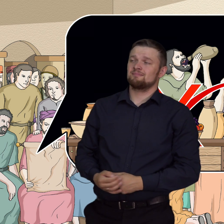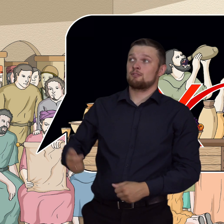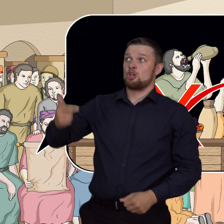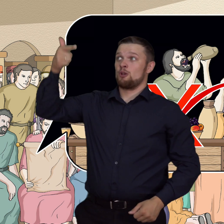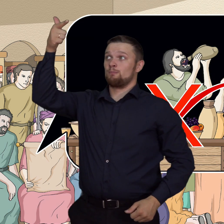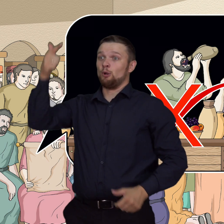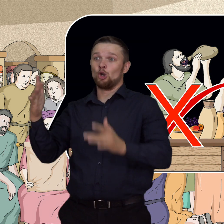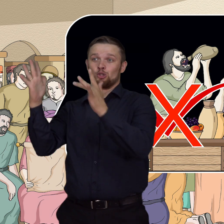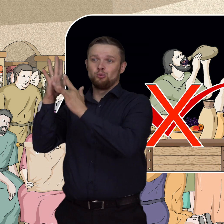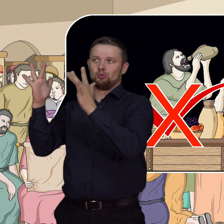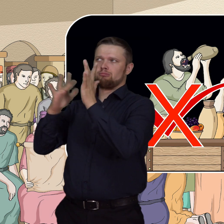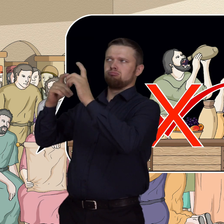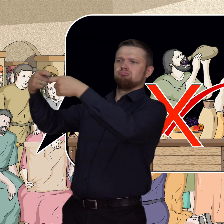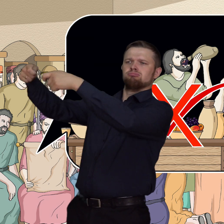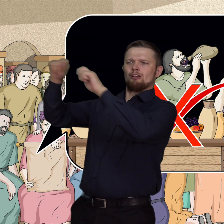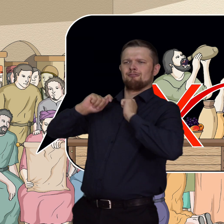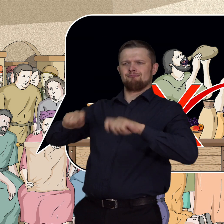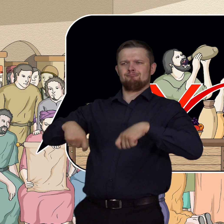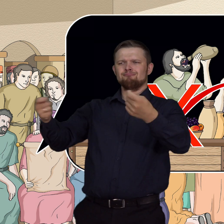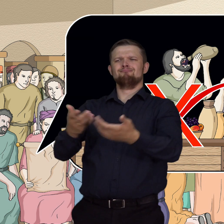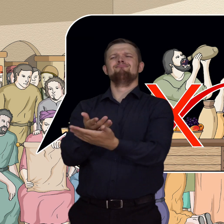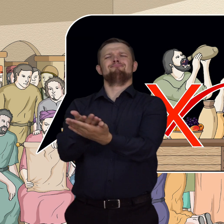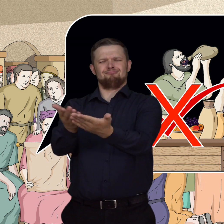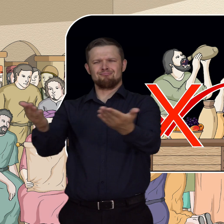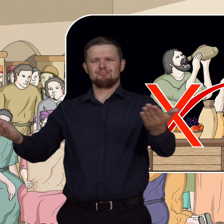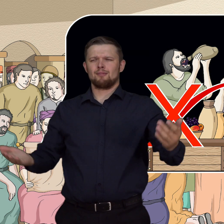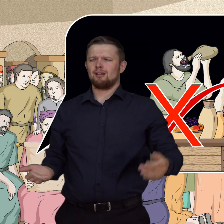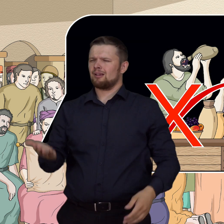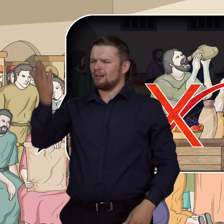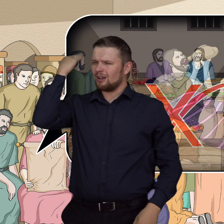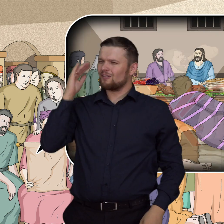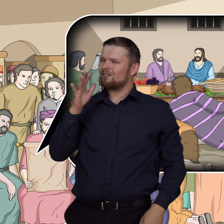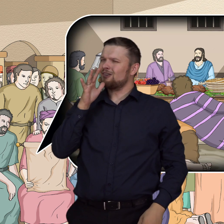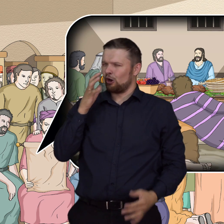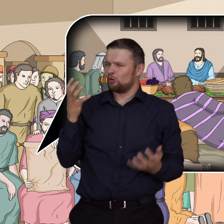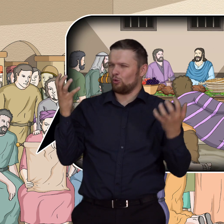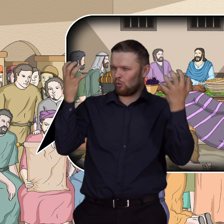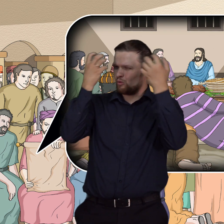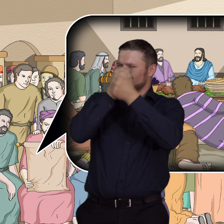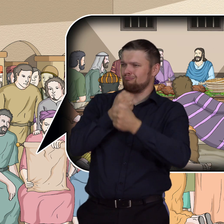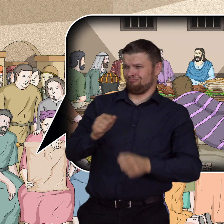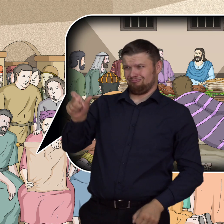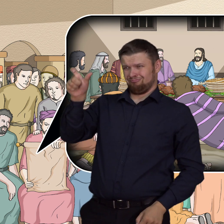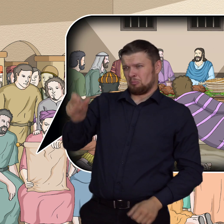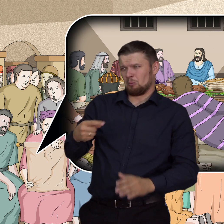No, I will not!